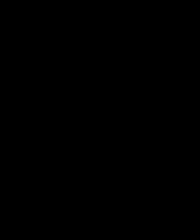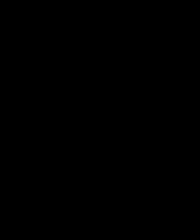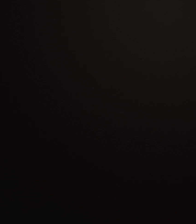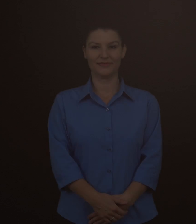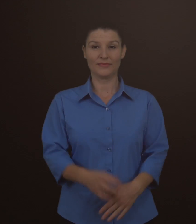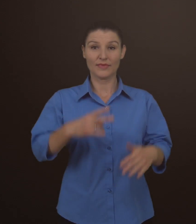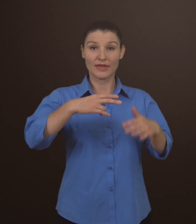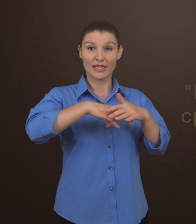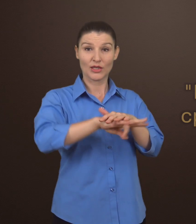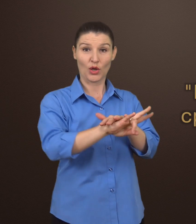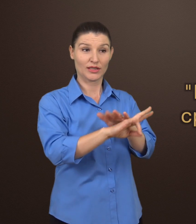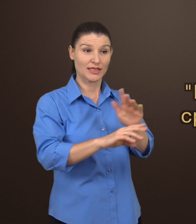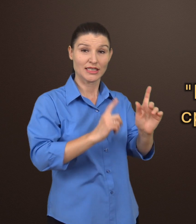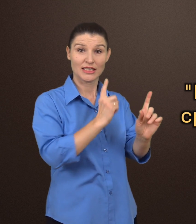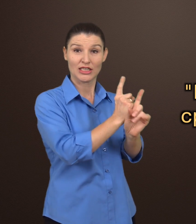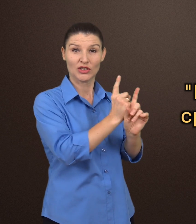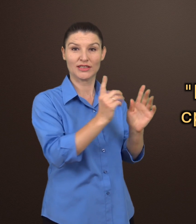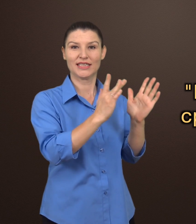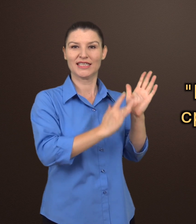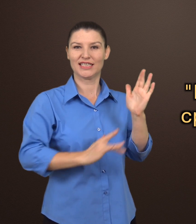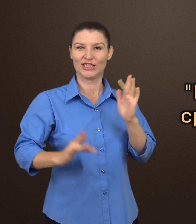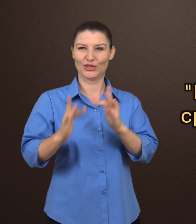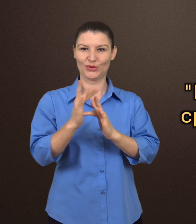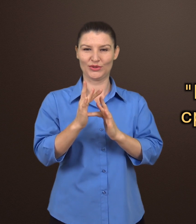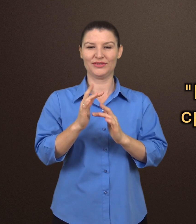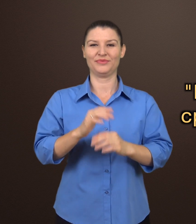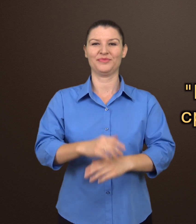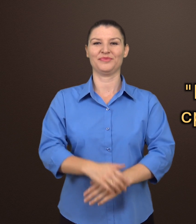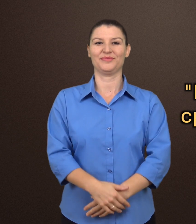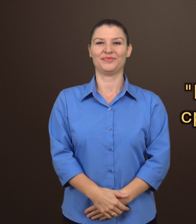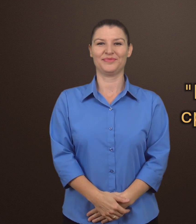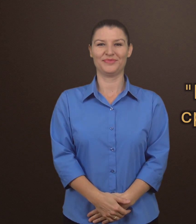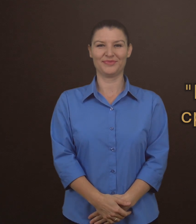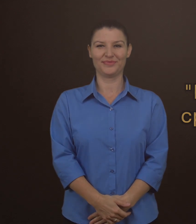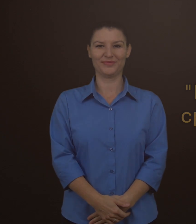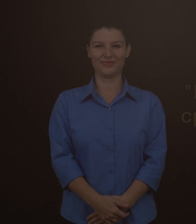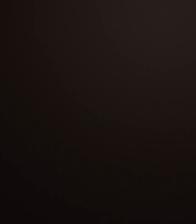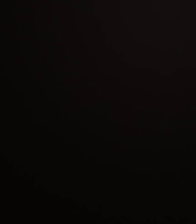Nicodemus meets Jesus